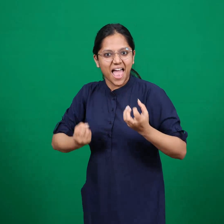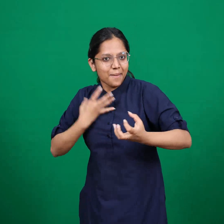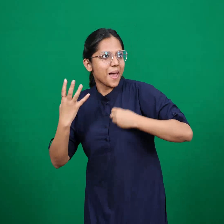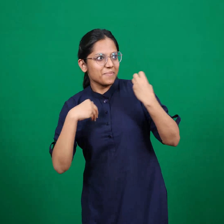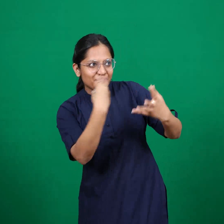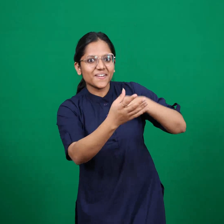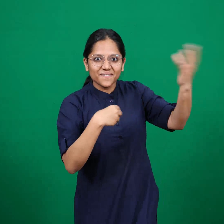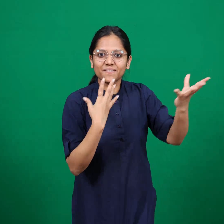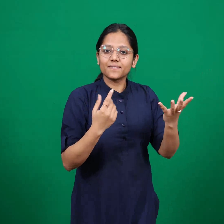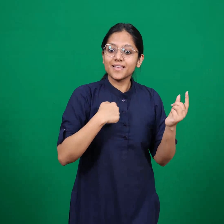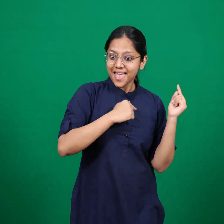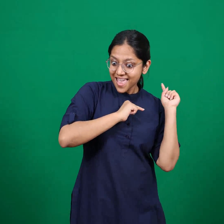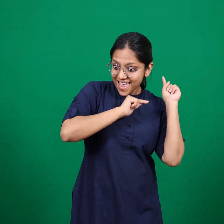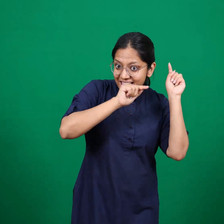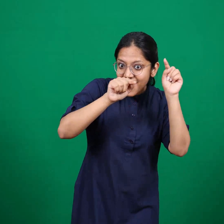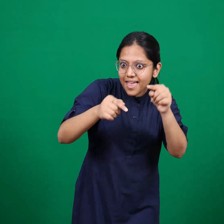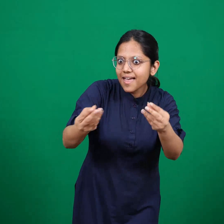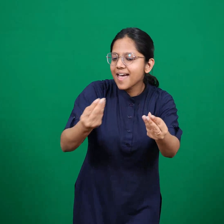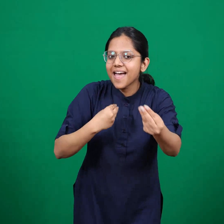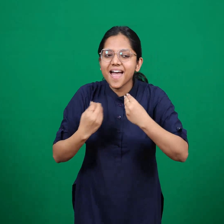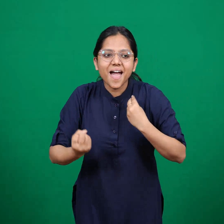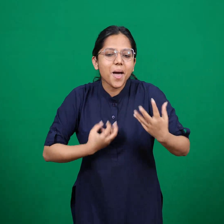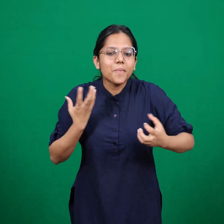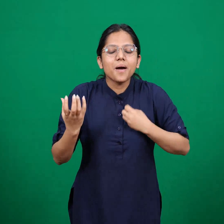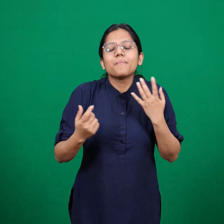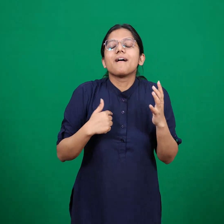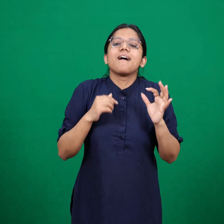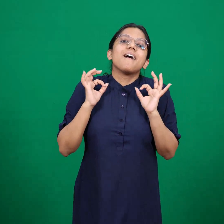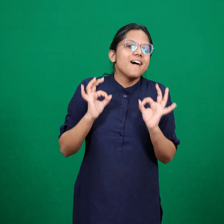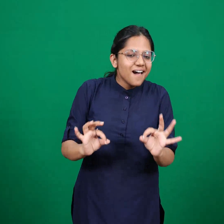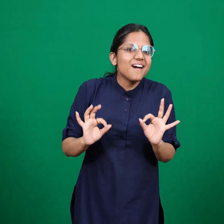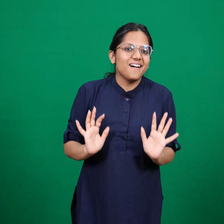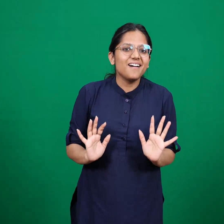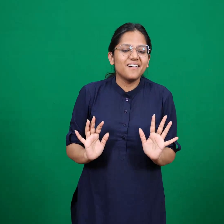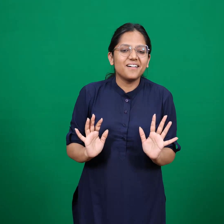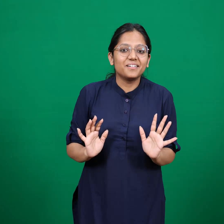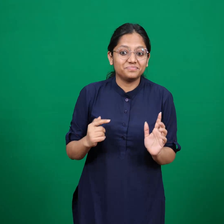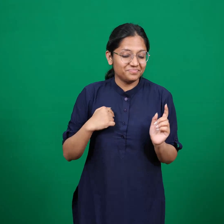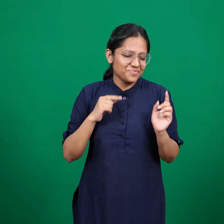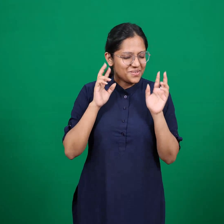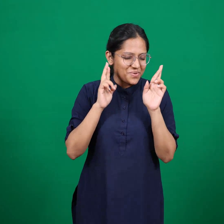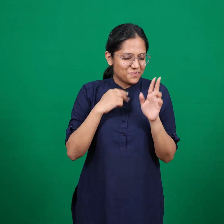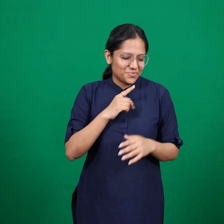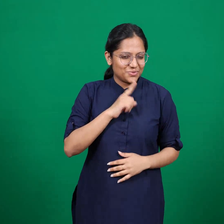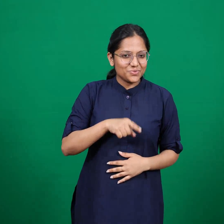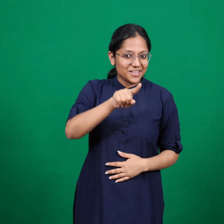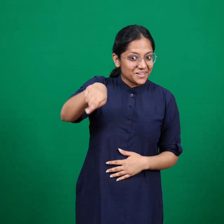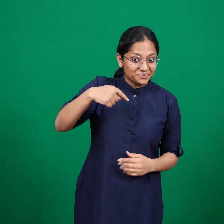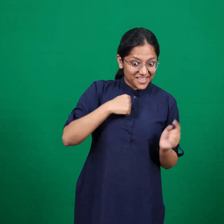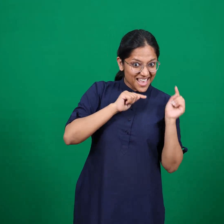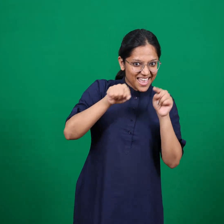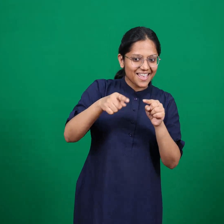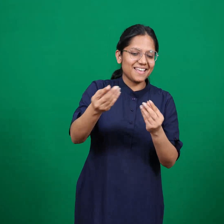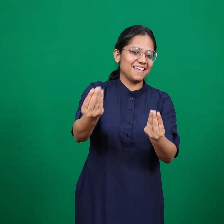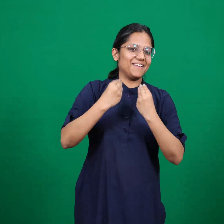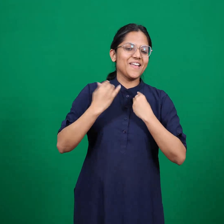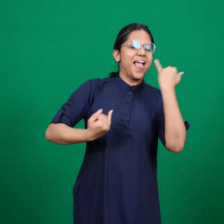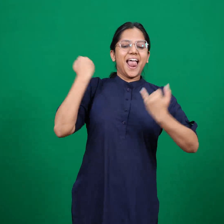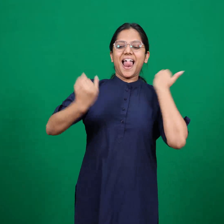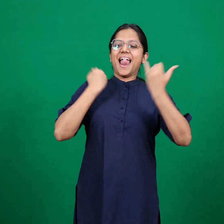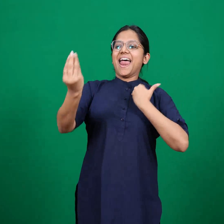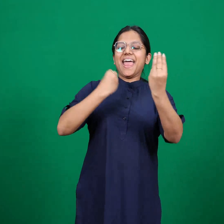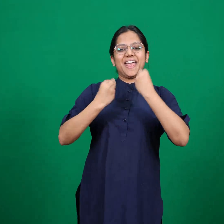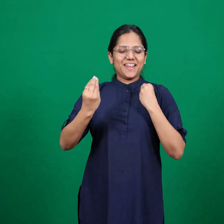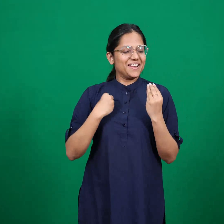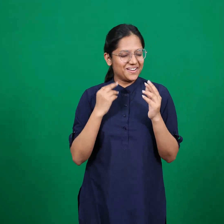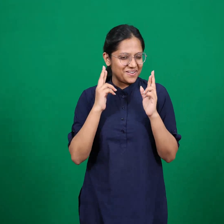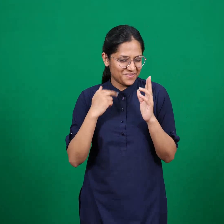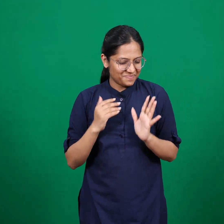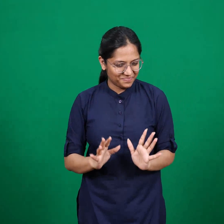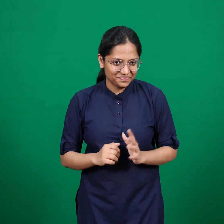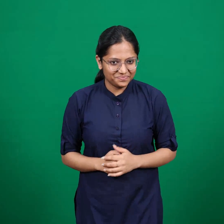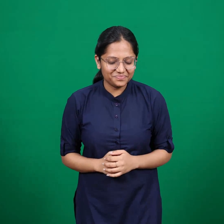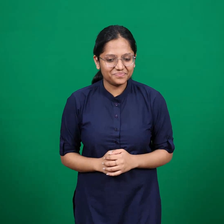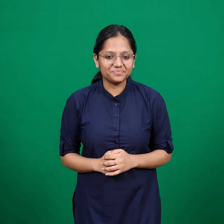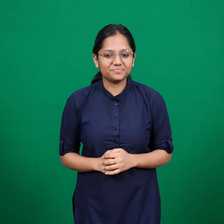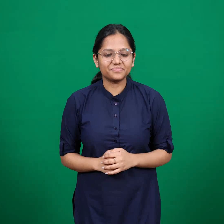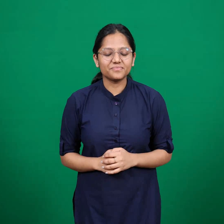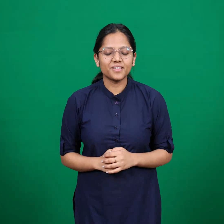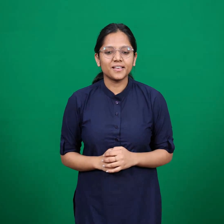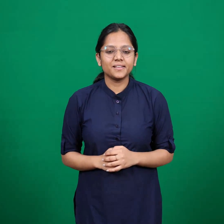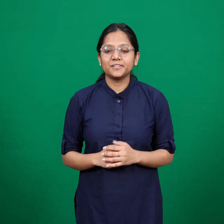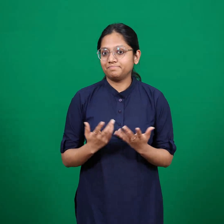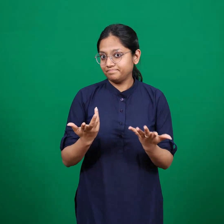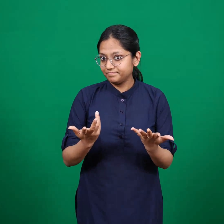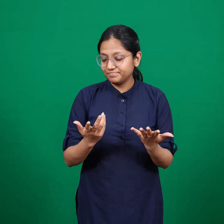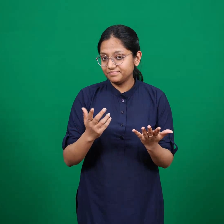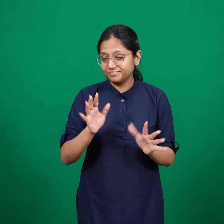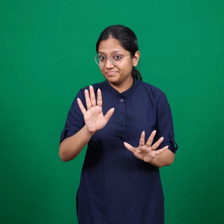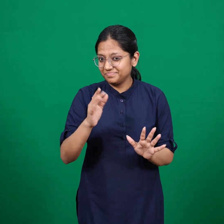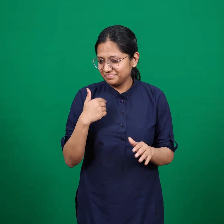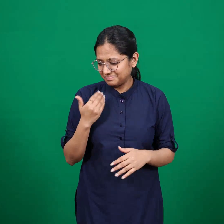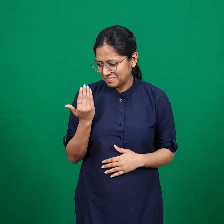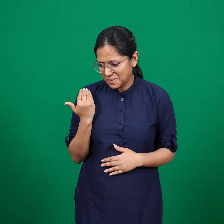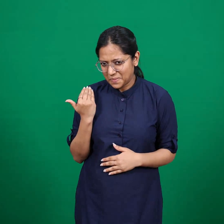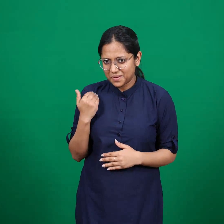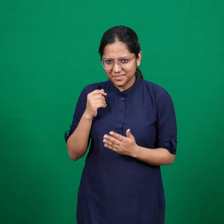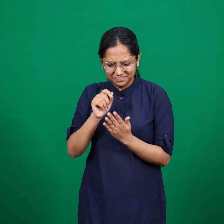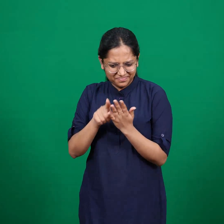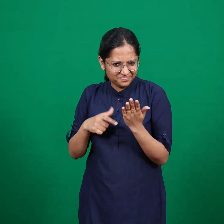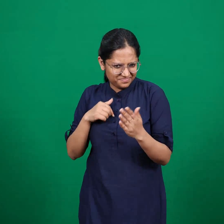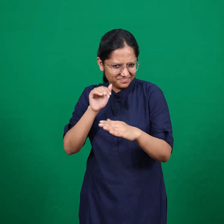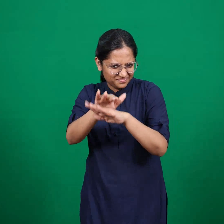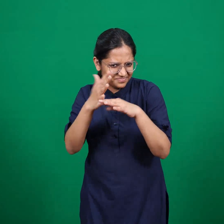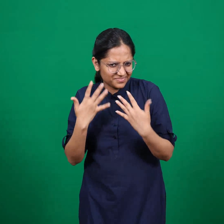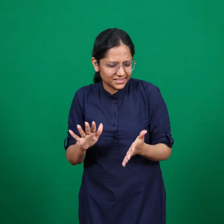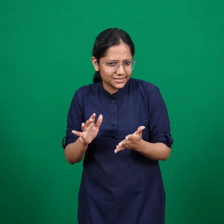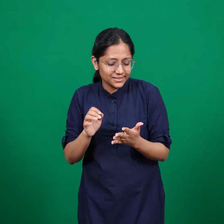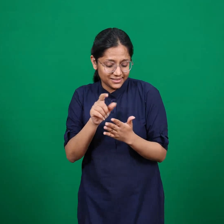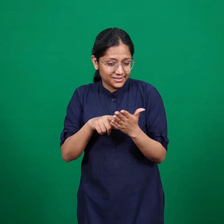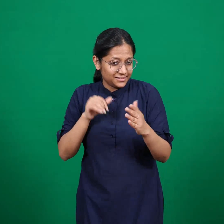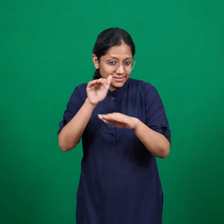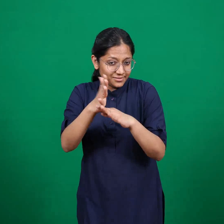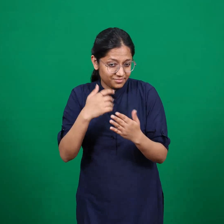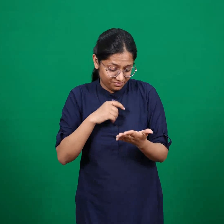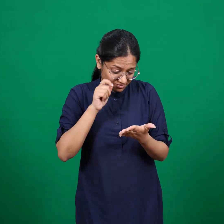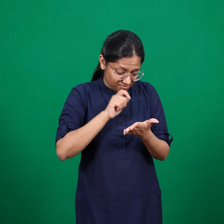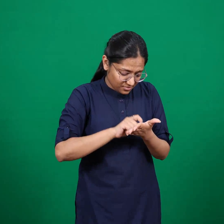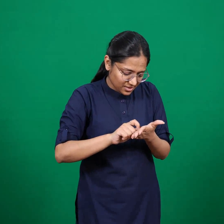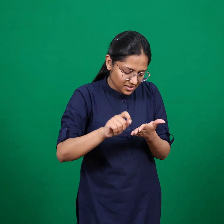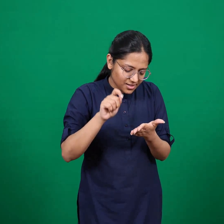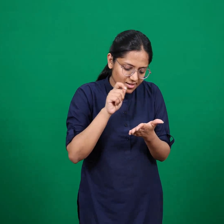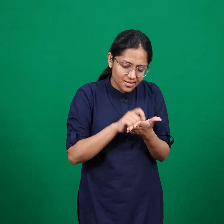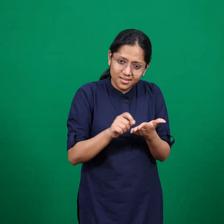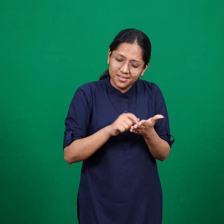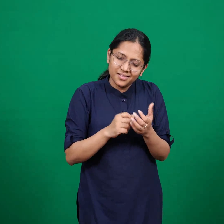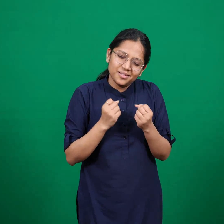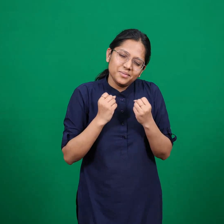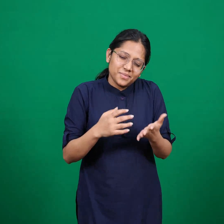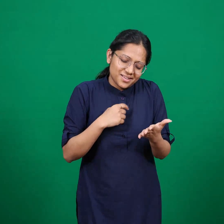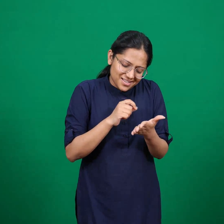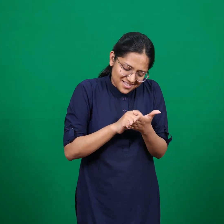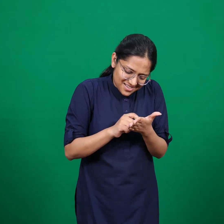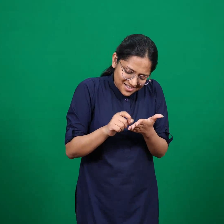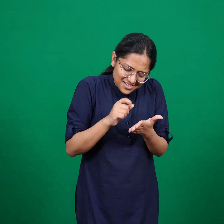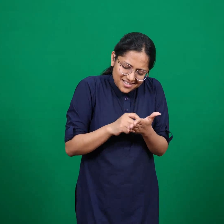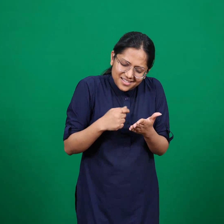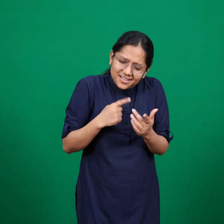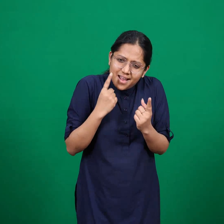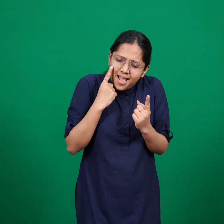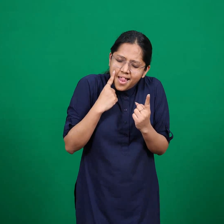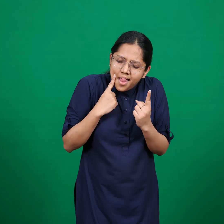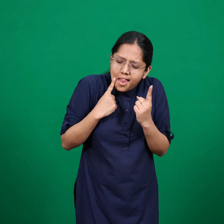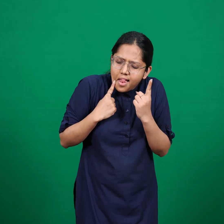I had confidence in all of you, that you would share my joy.